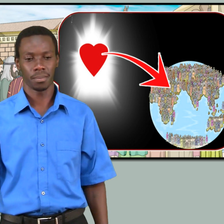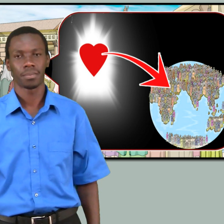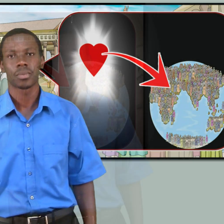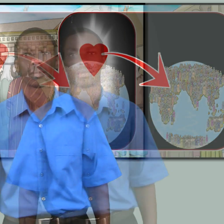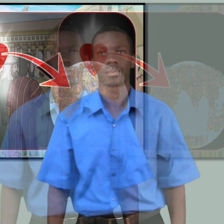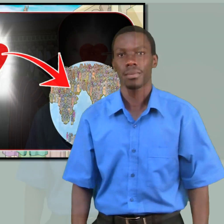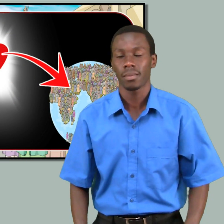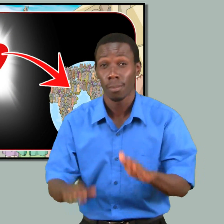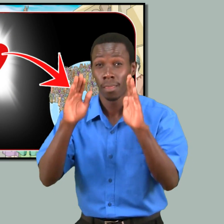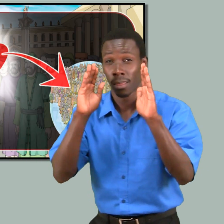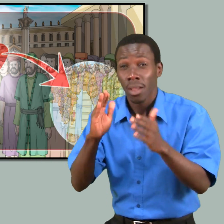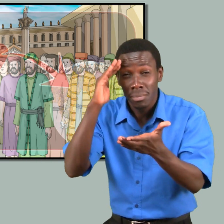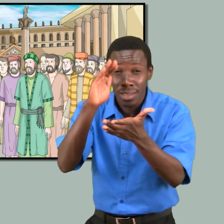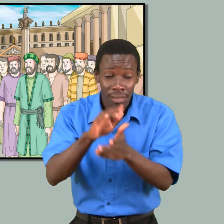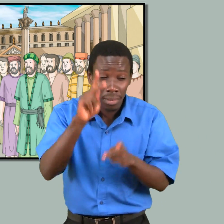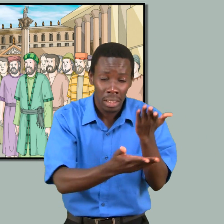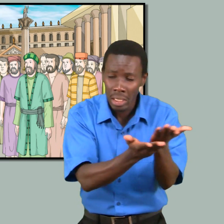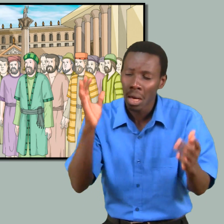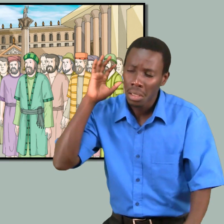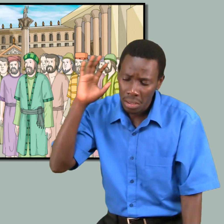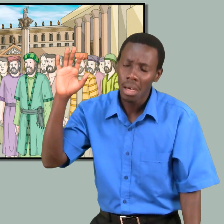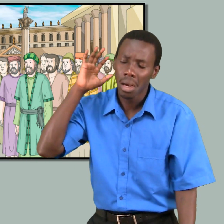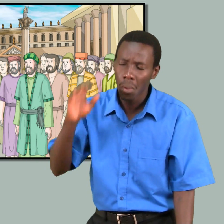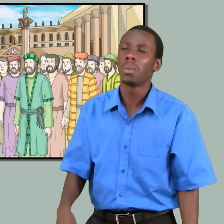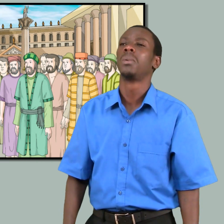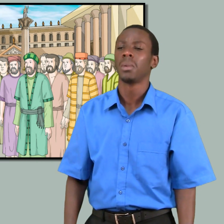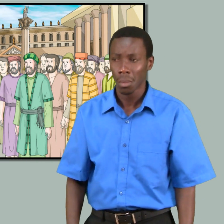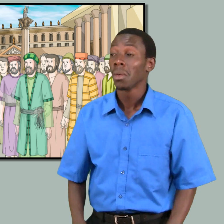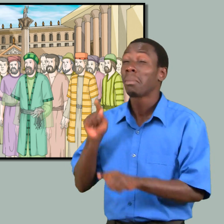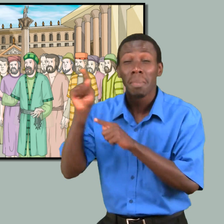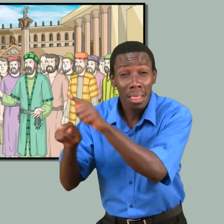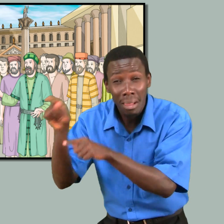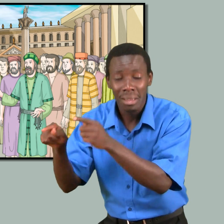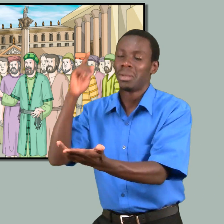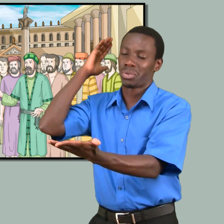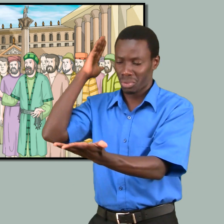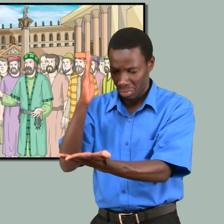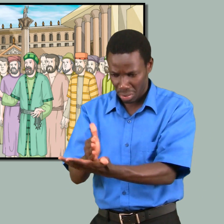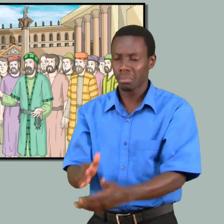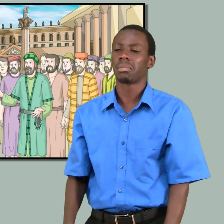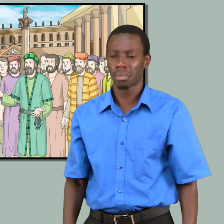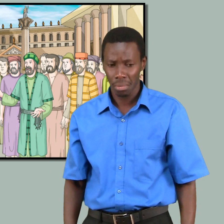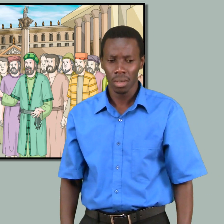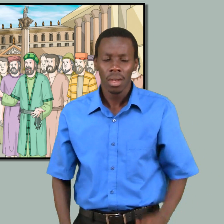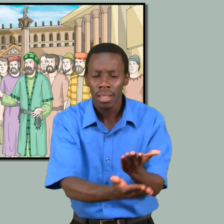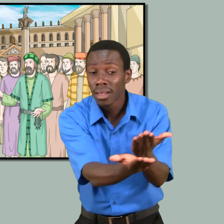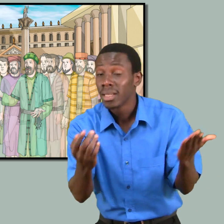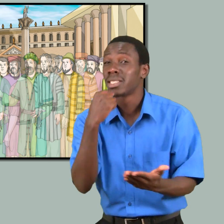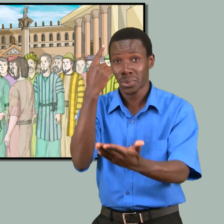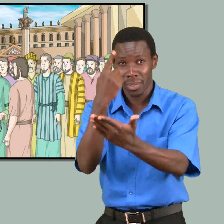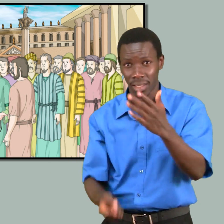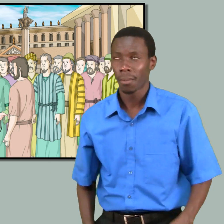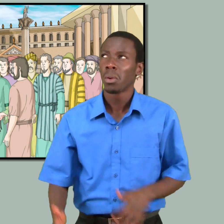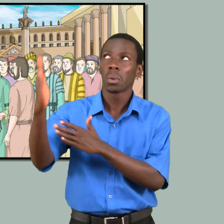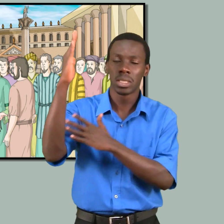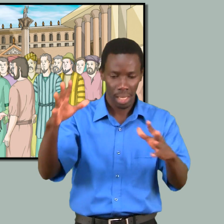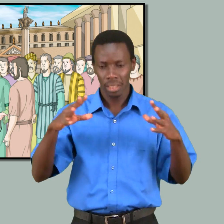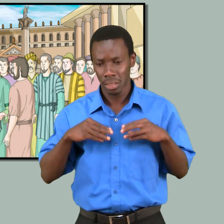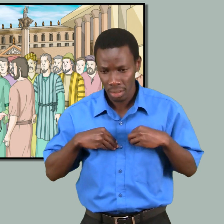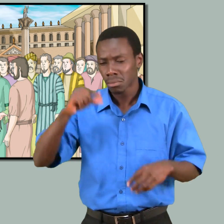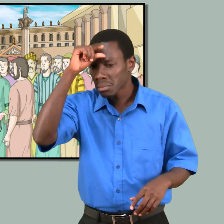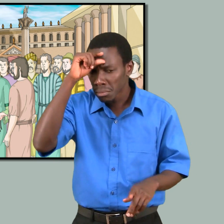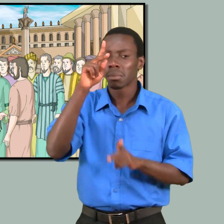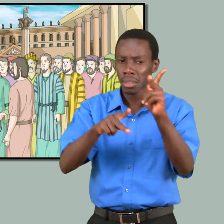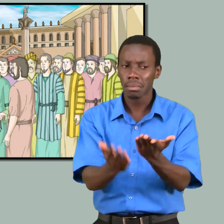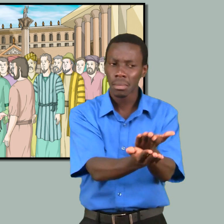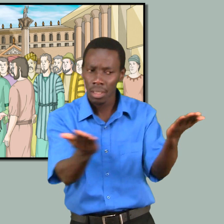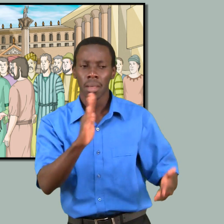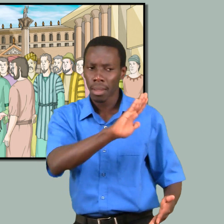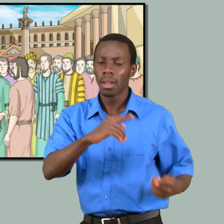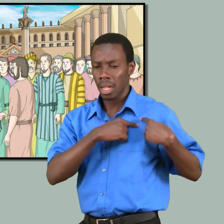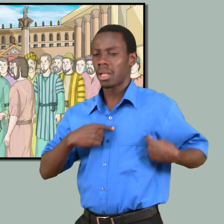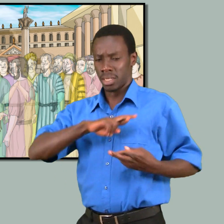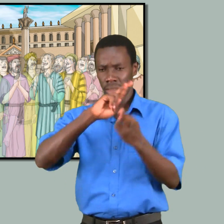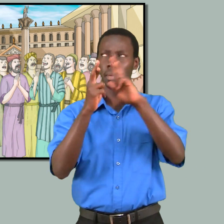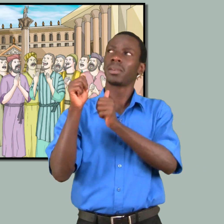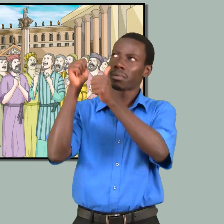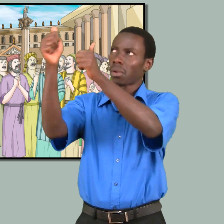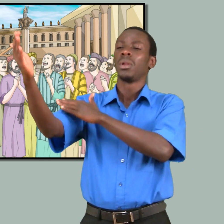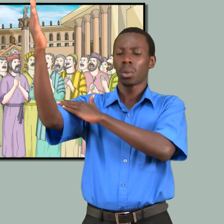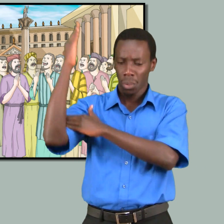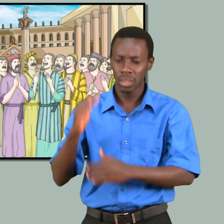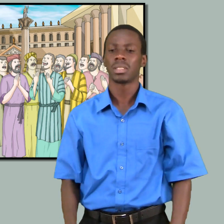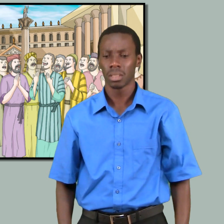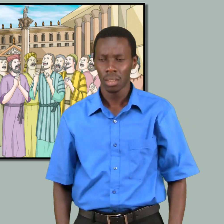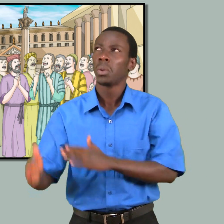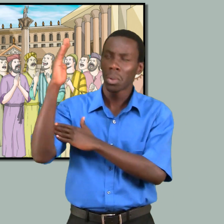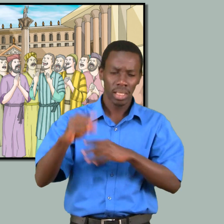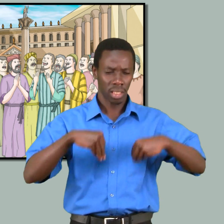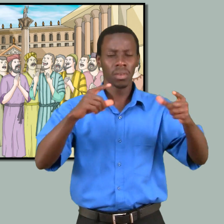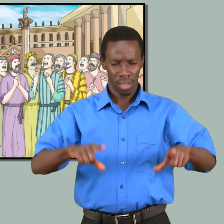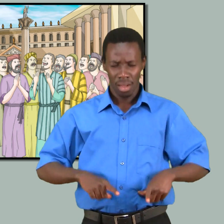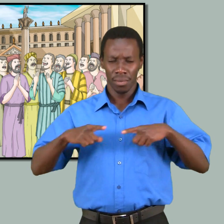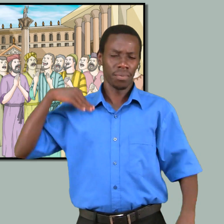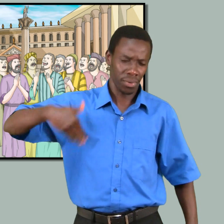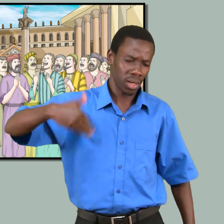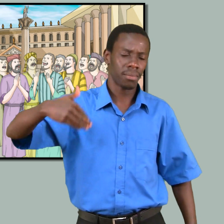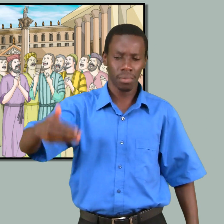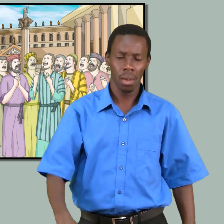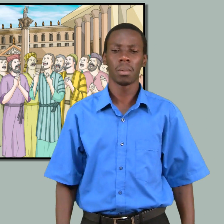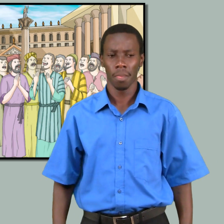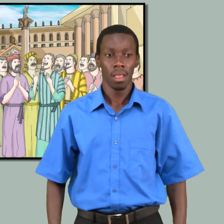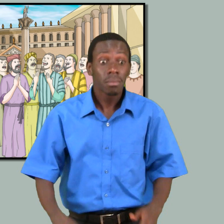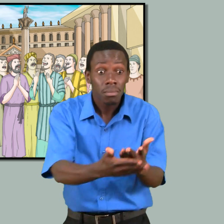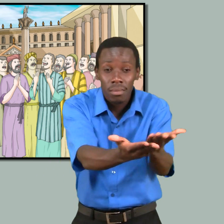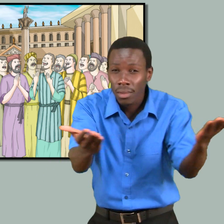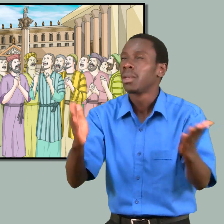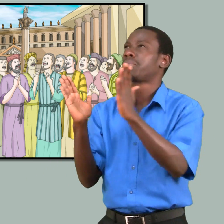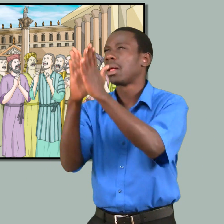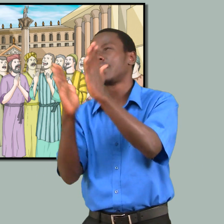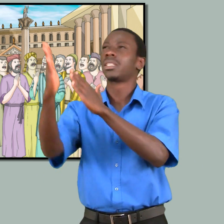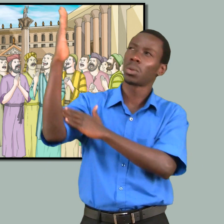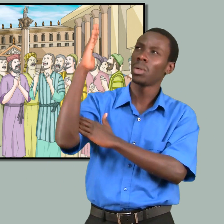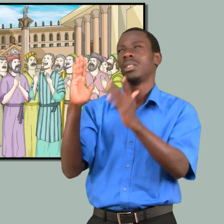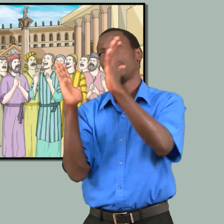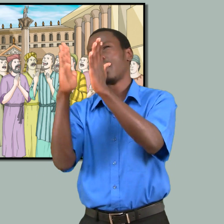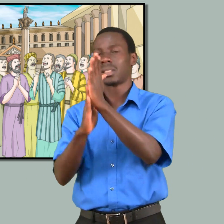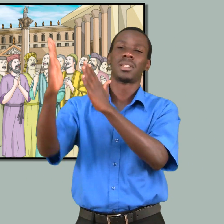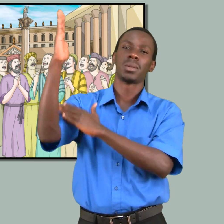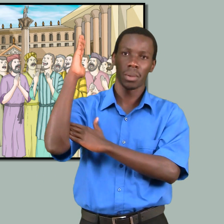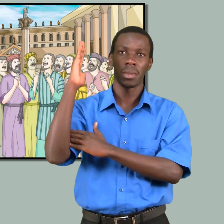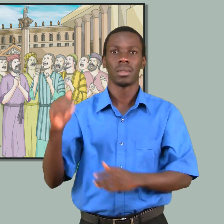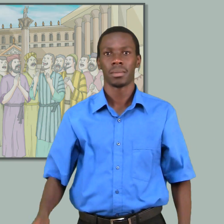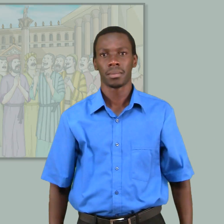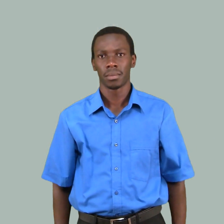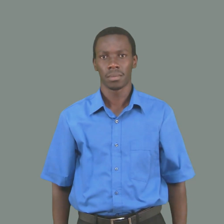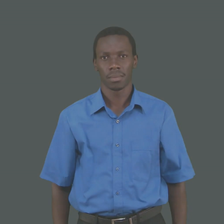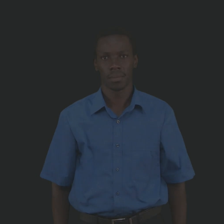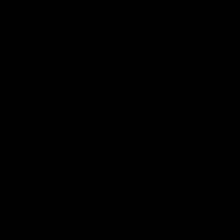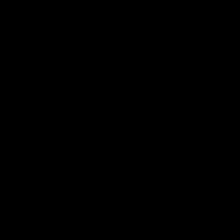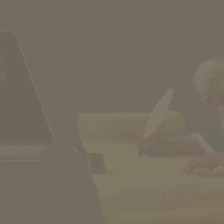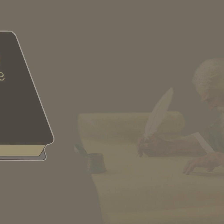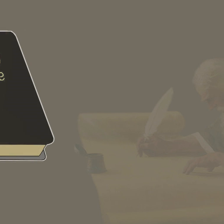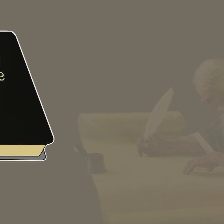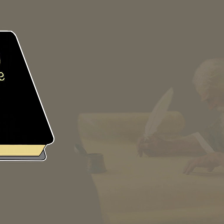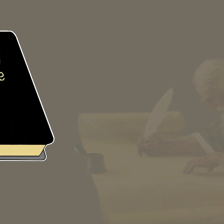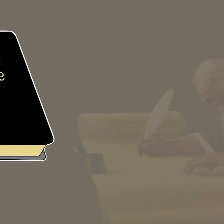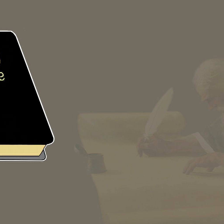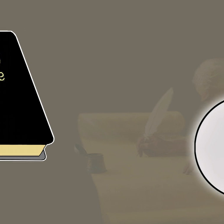When they heard this, their objections were put to rest, and they glorified God, saying, “So then, God has granted even the Gentiles repentance unto life.”